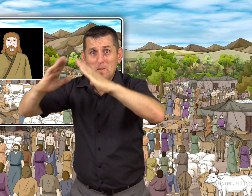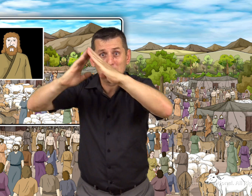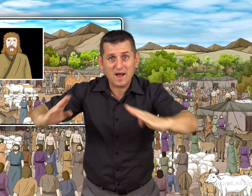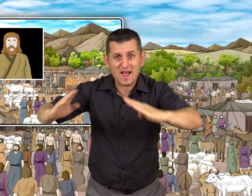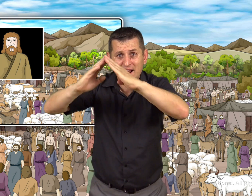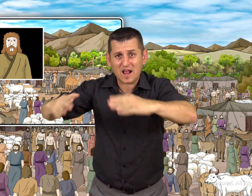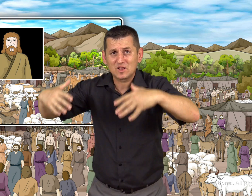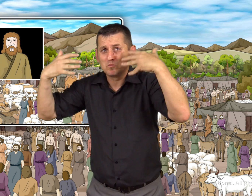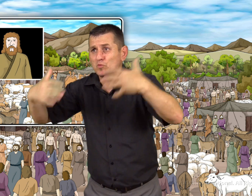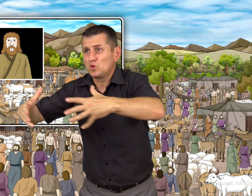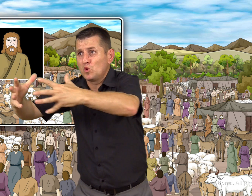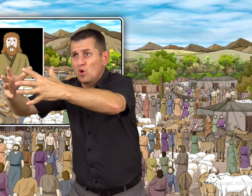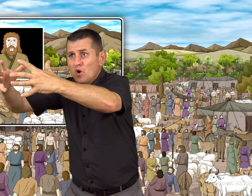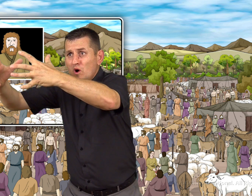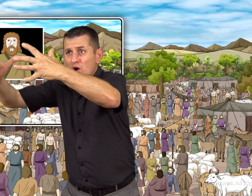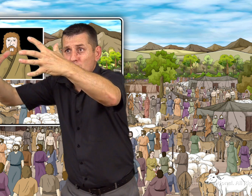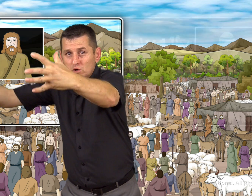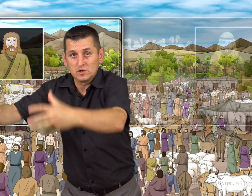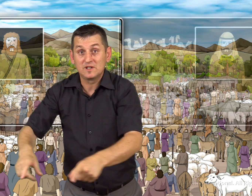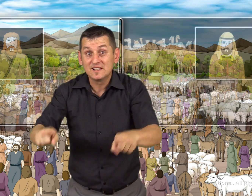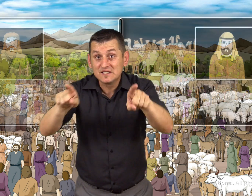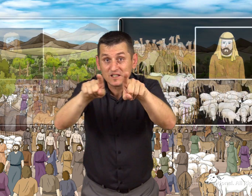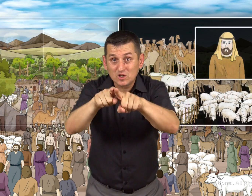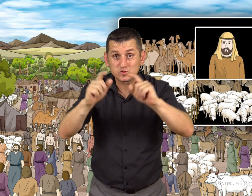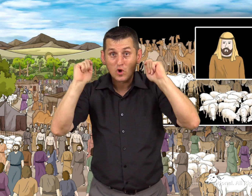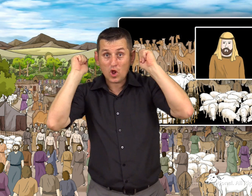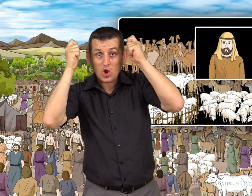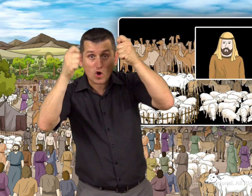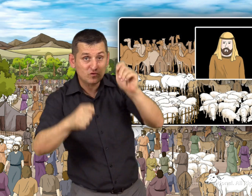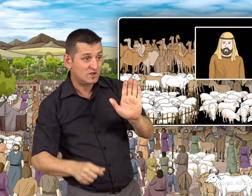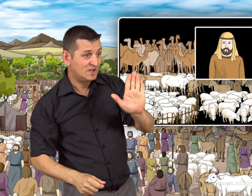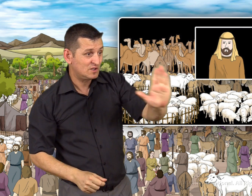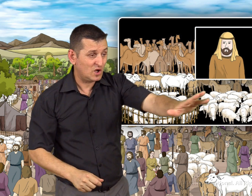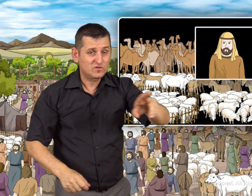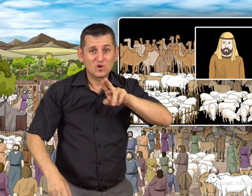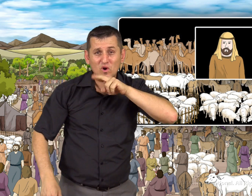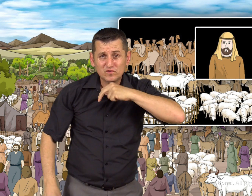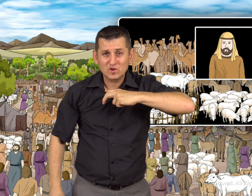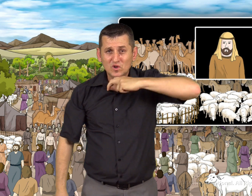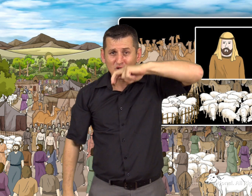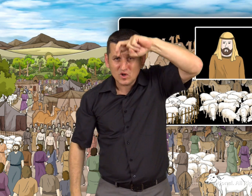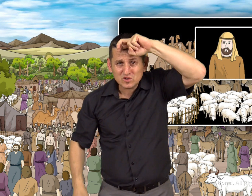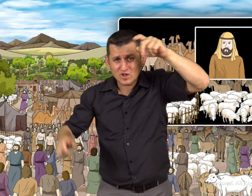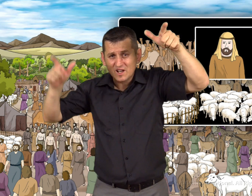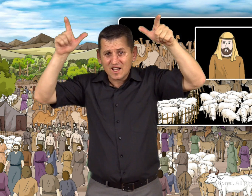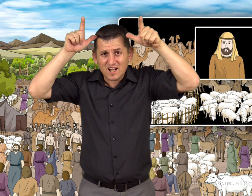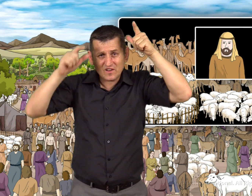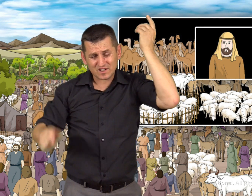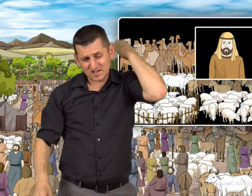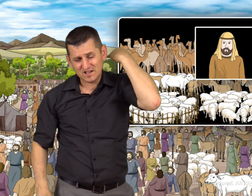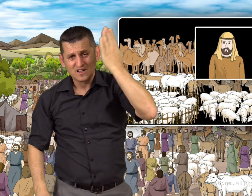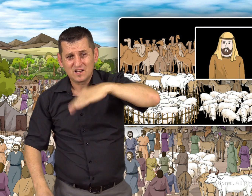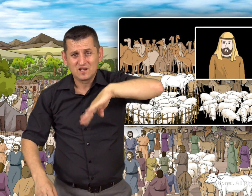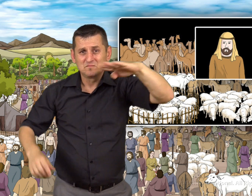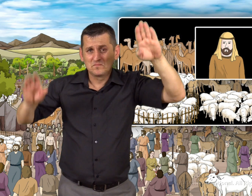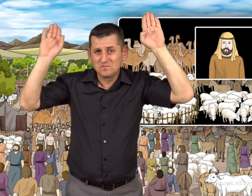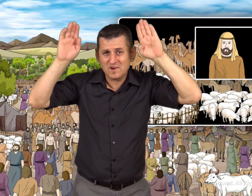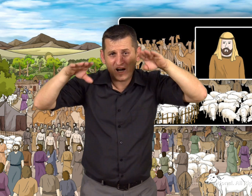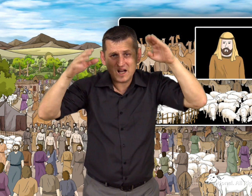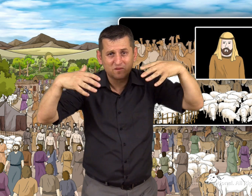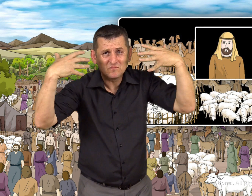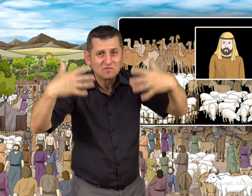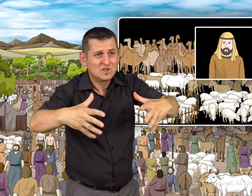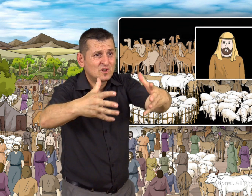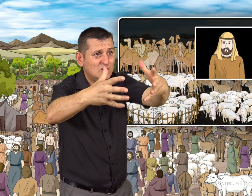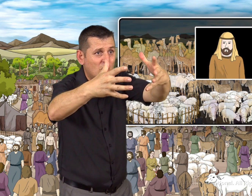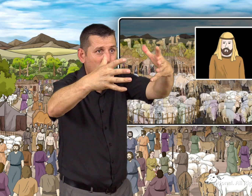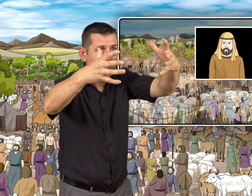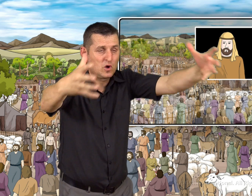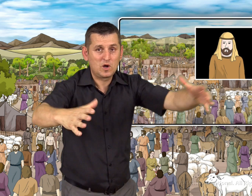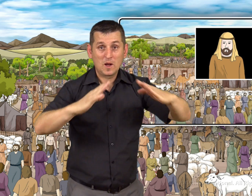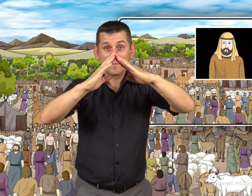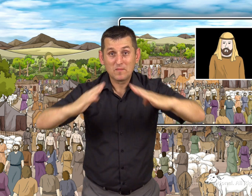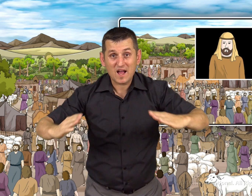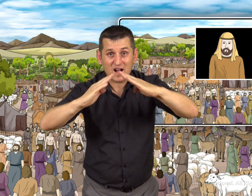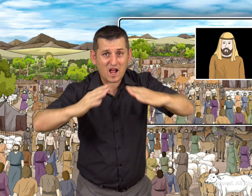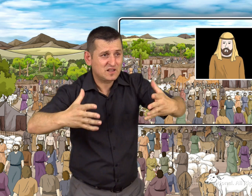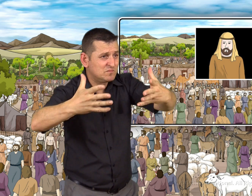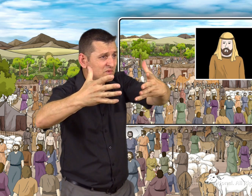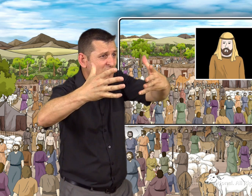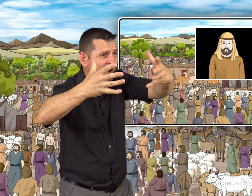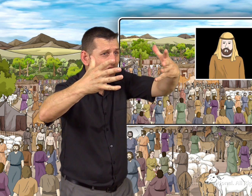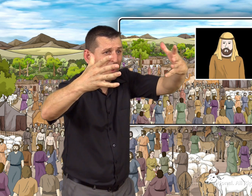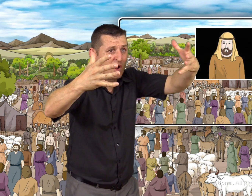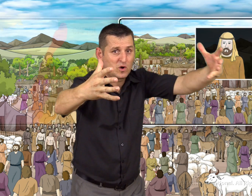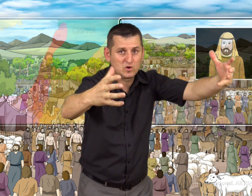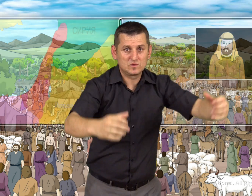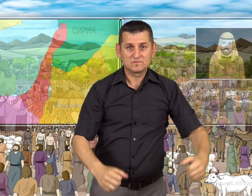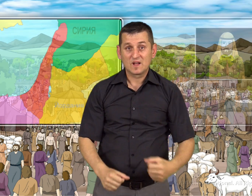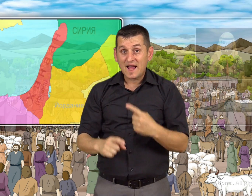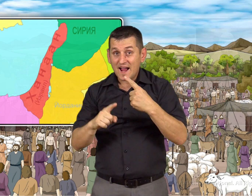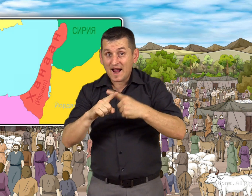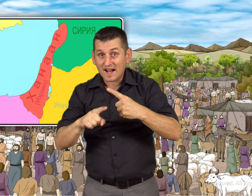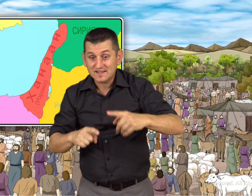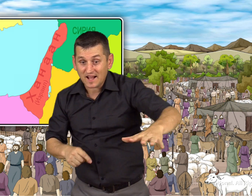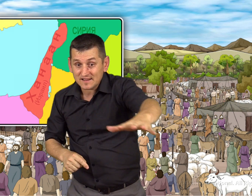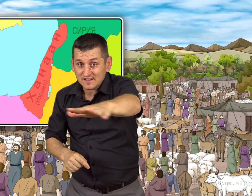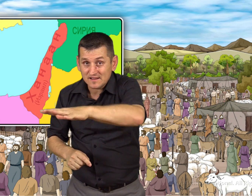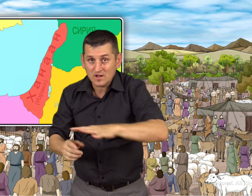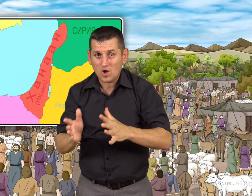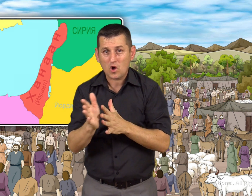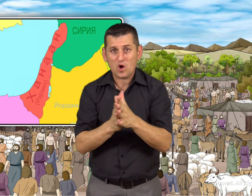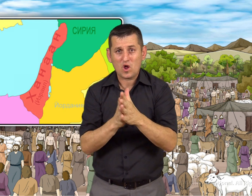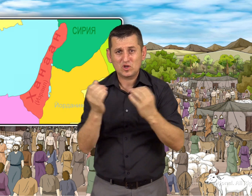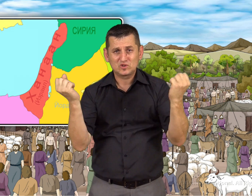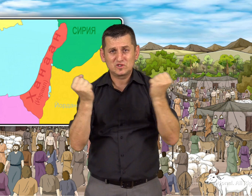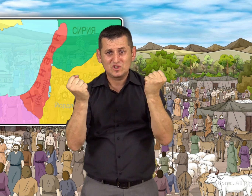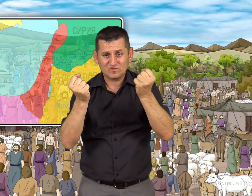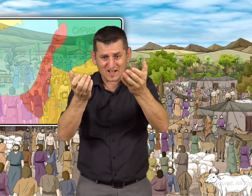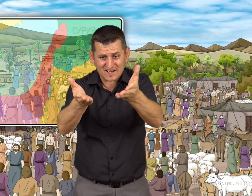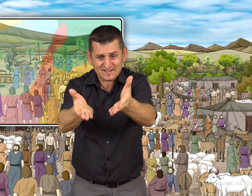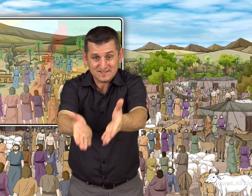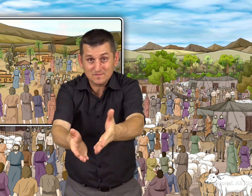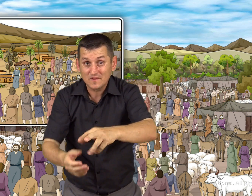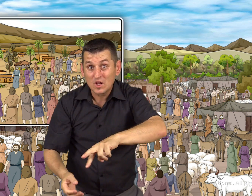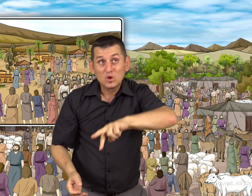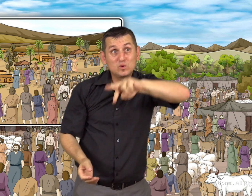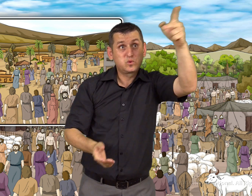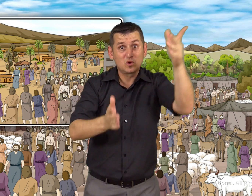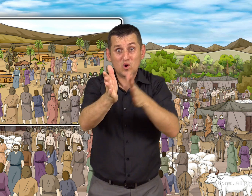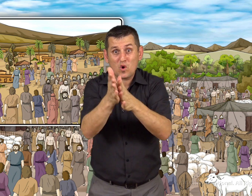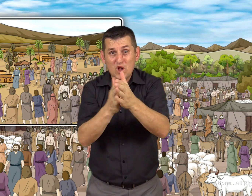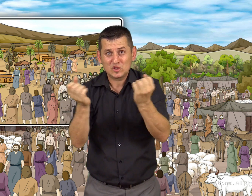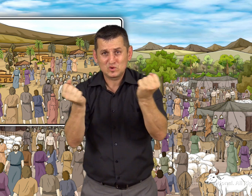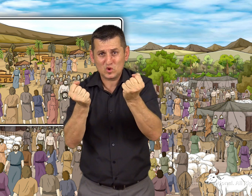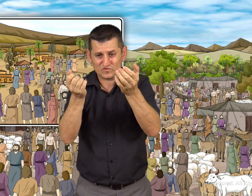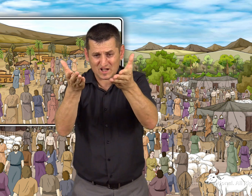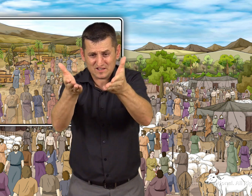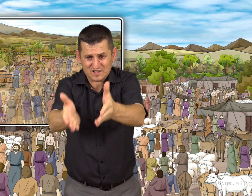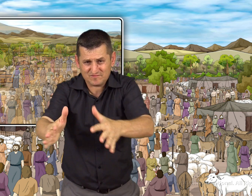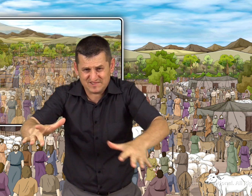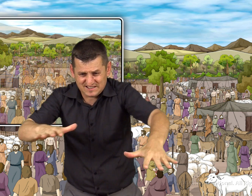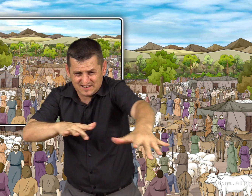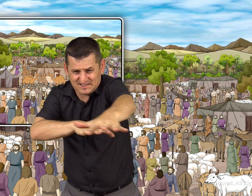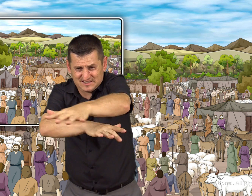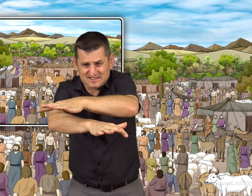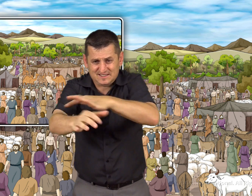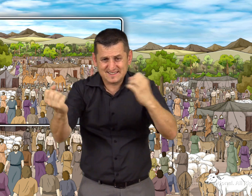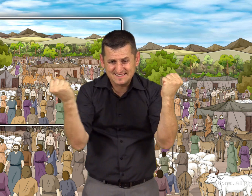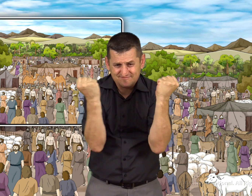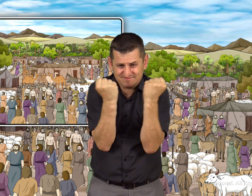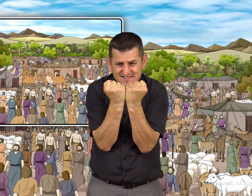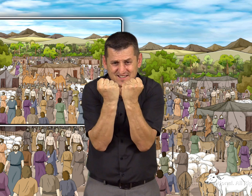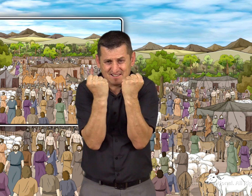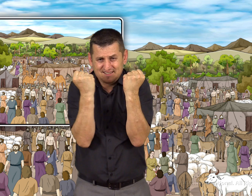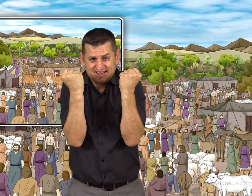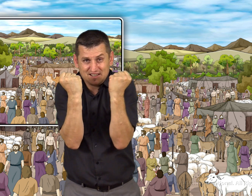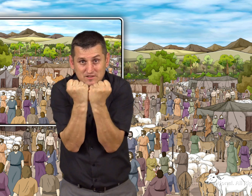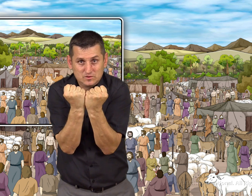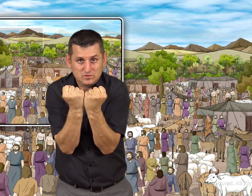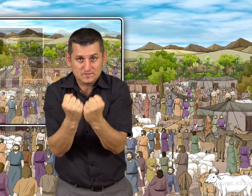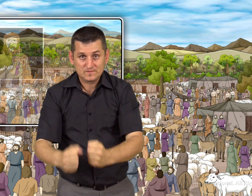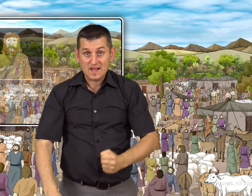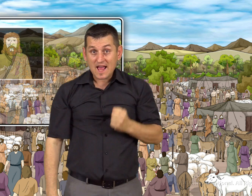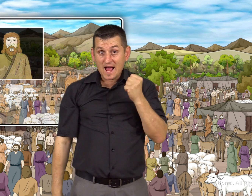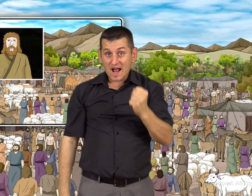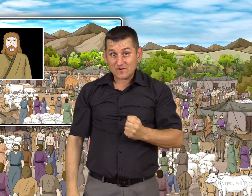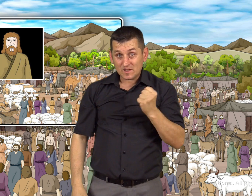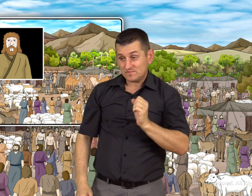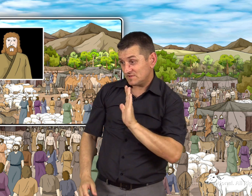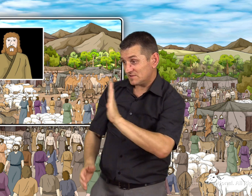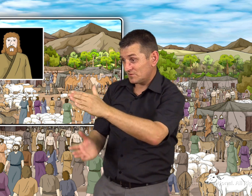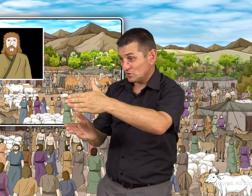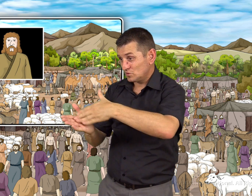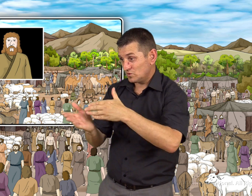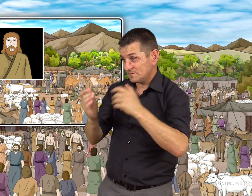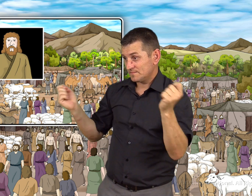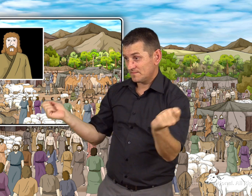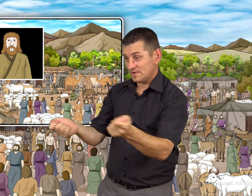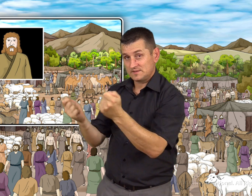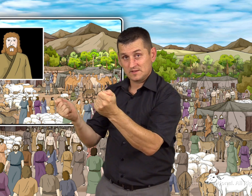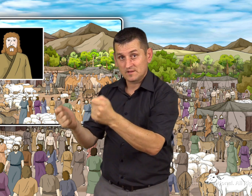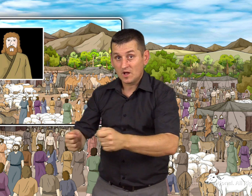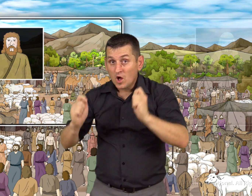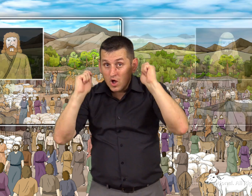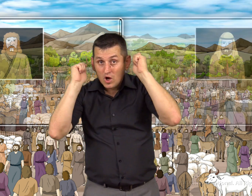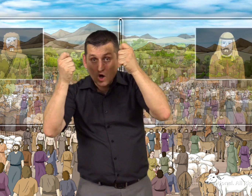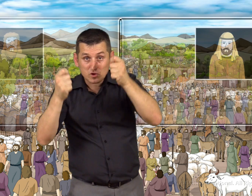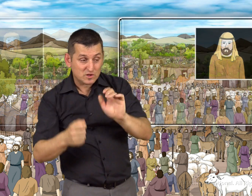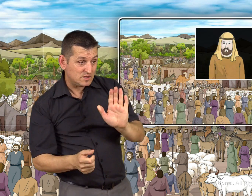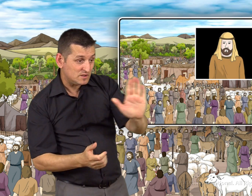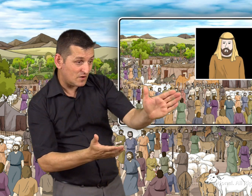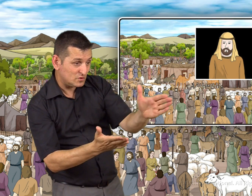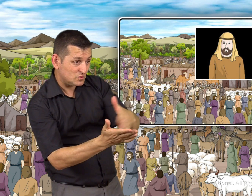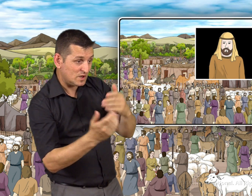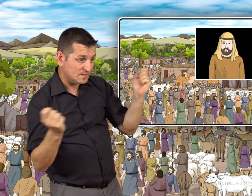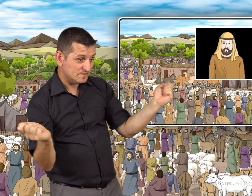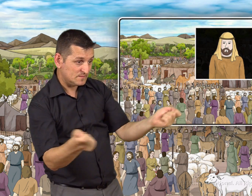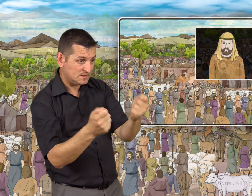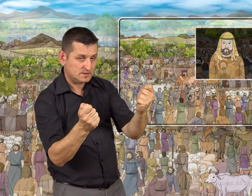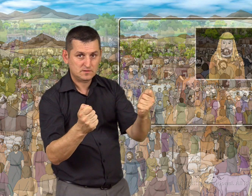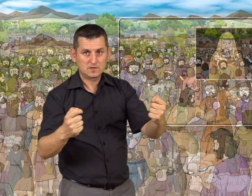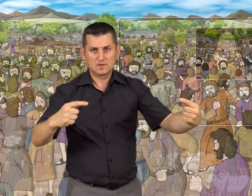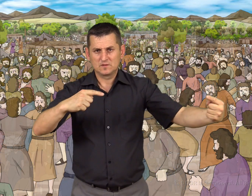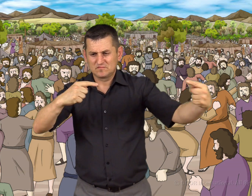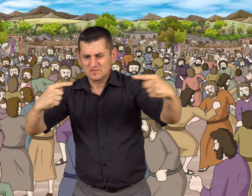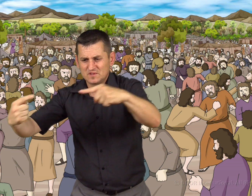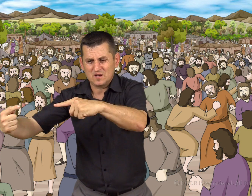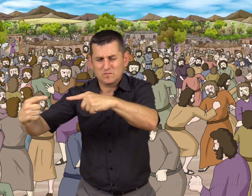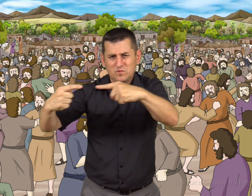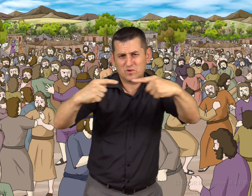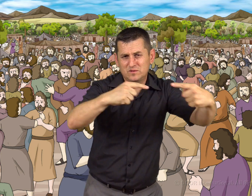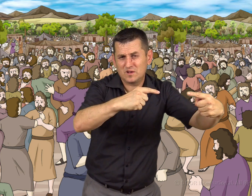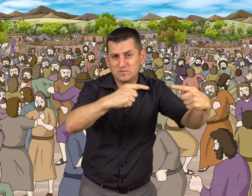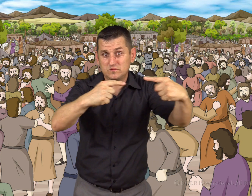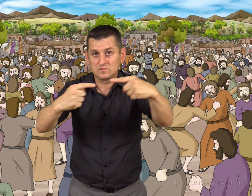But the land was unable to support both of them while they stayed together, for they had so many possessions that they were unable to coexist.